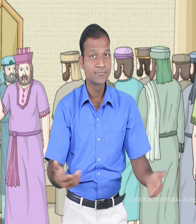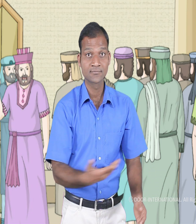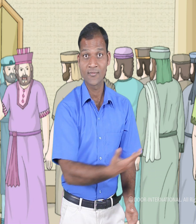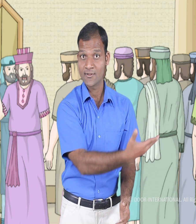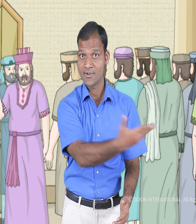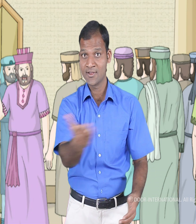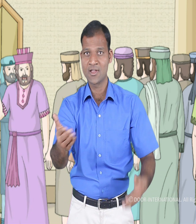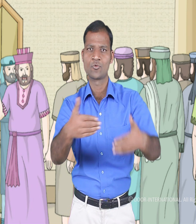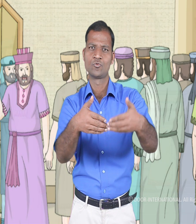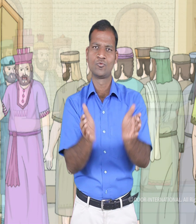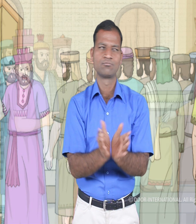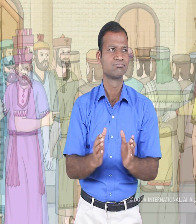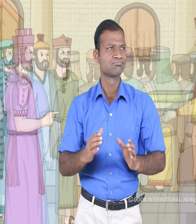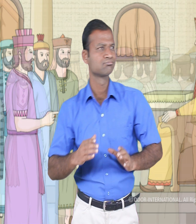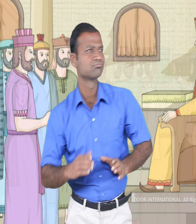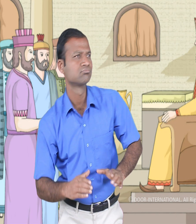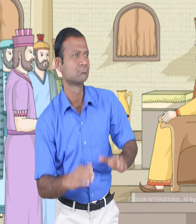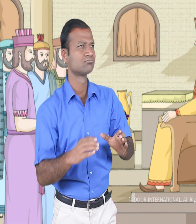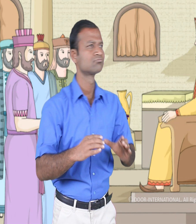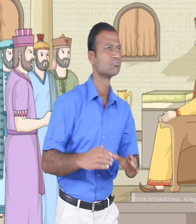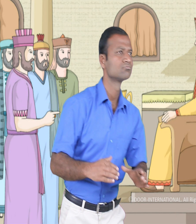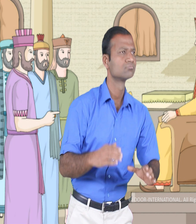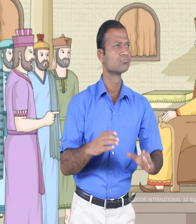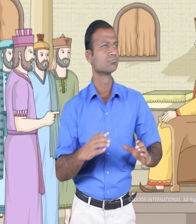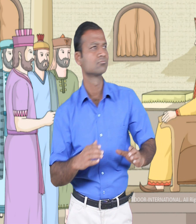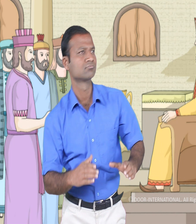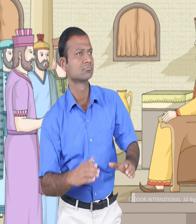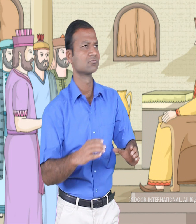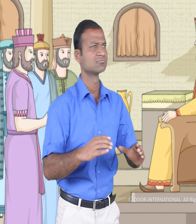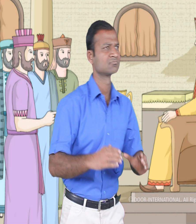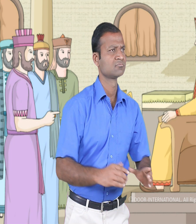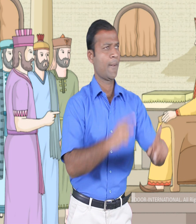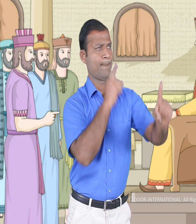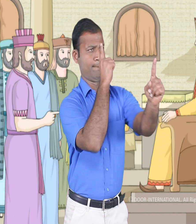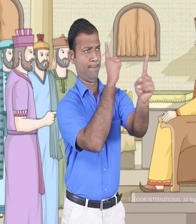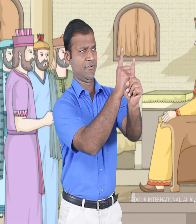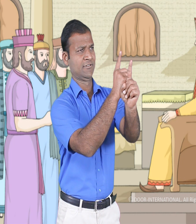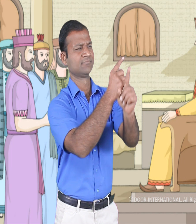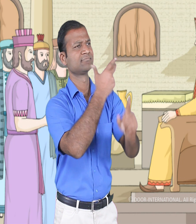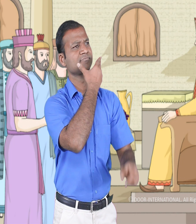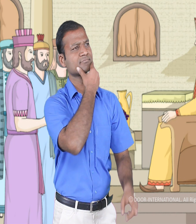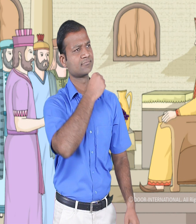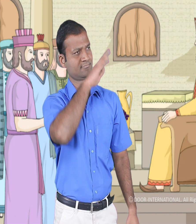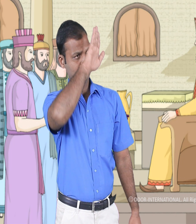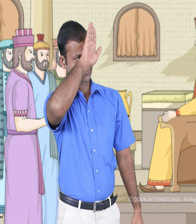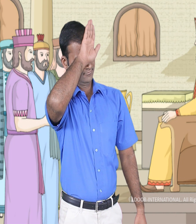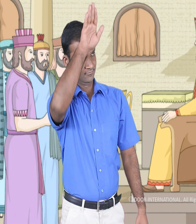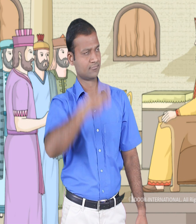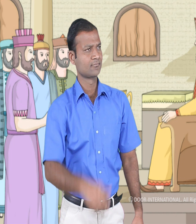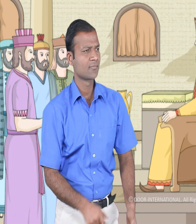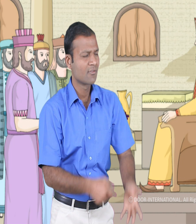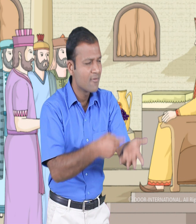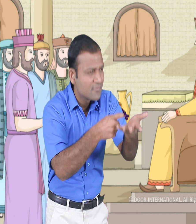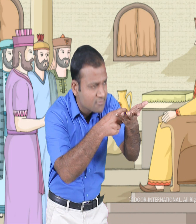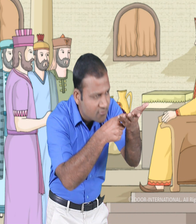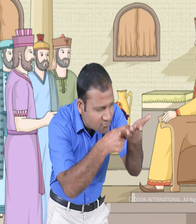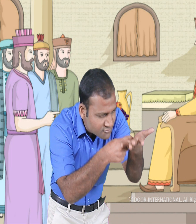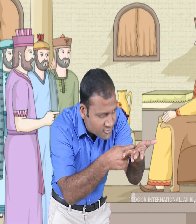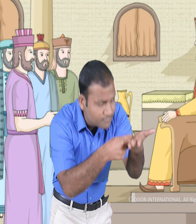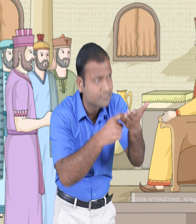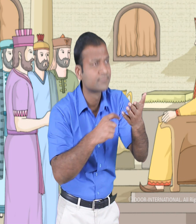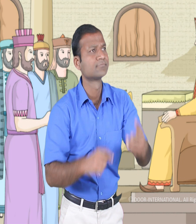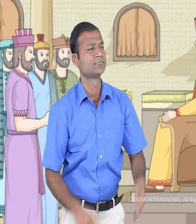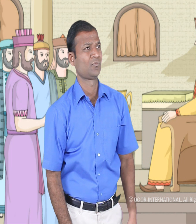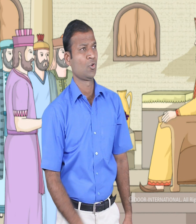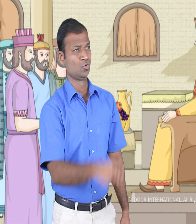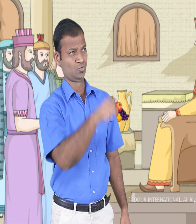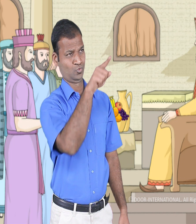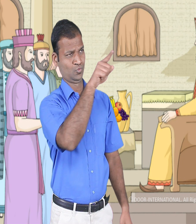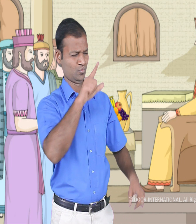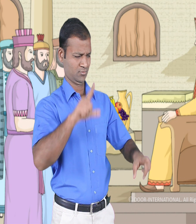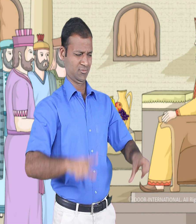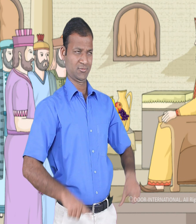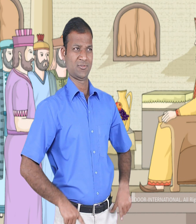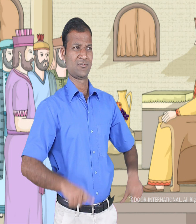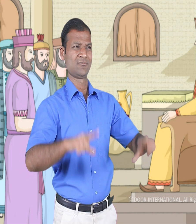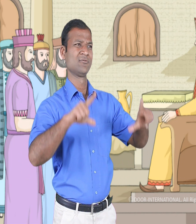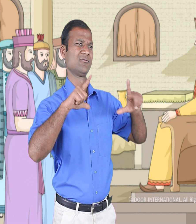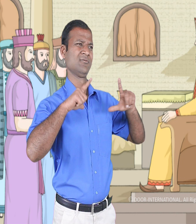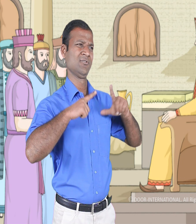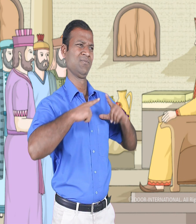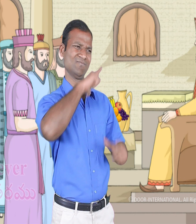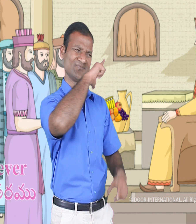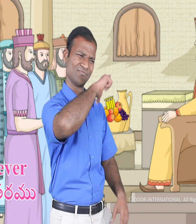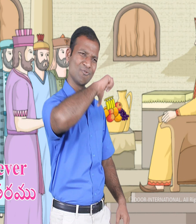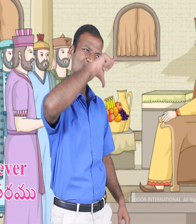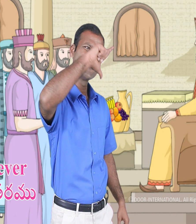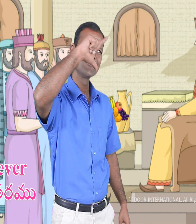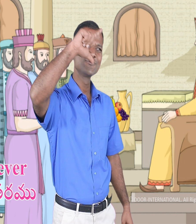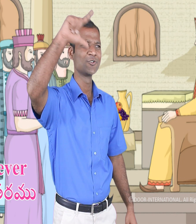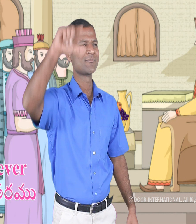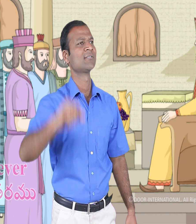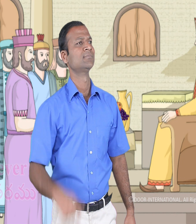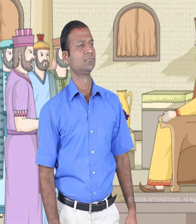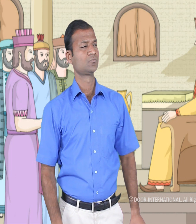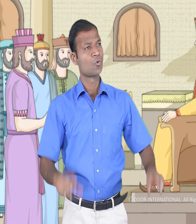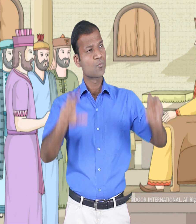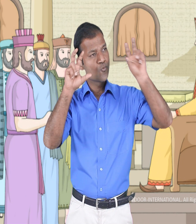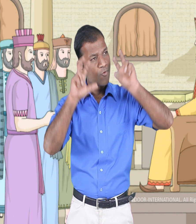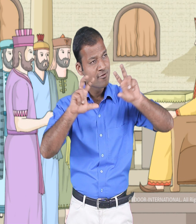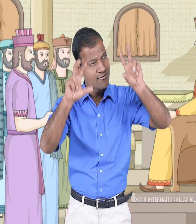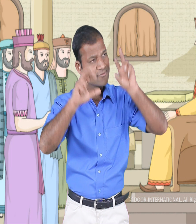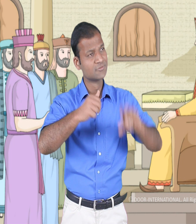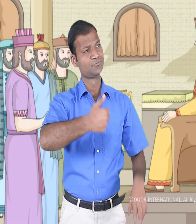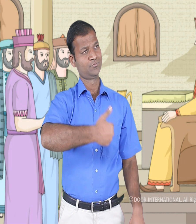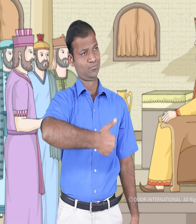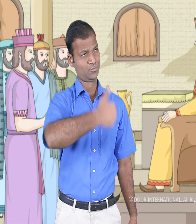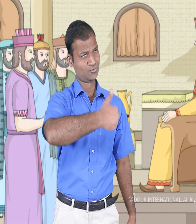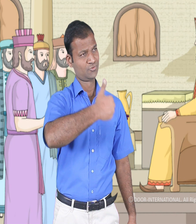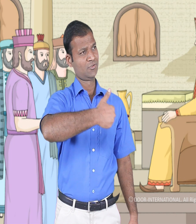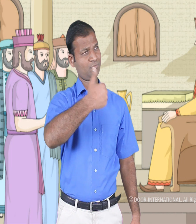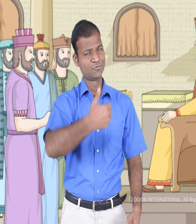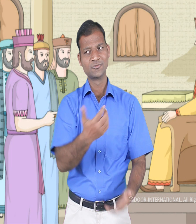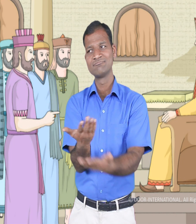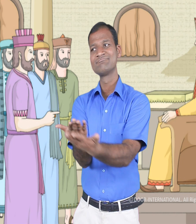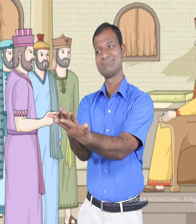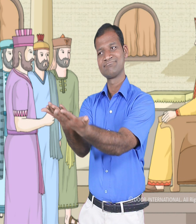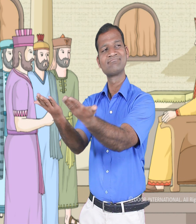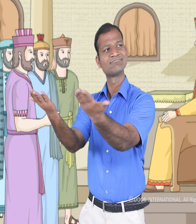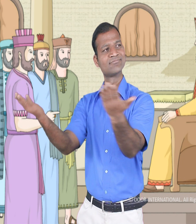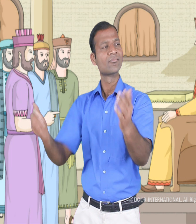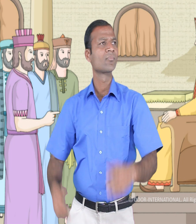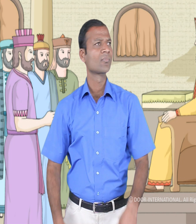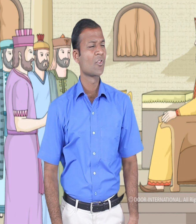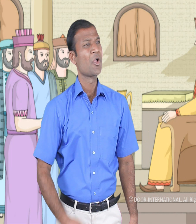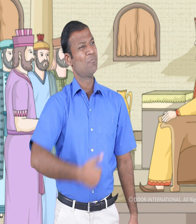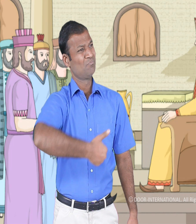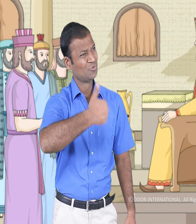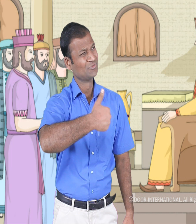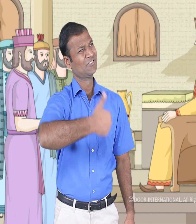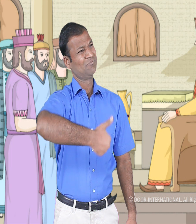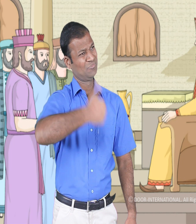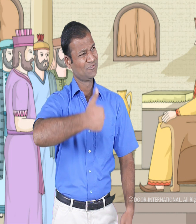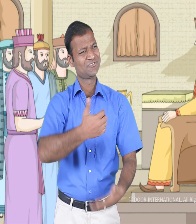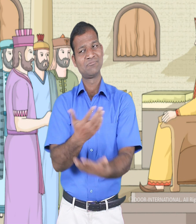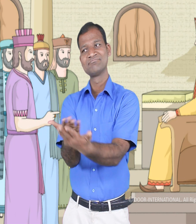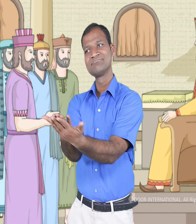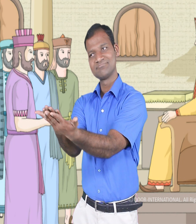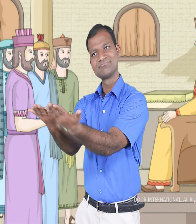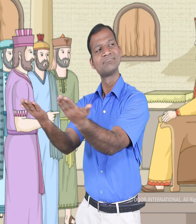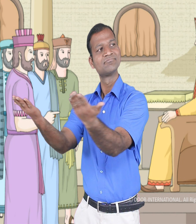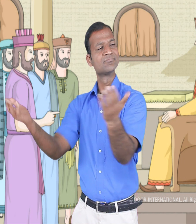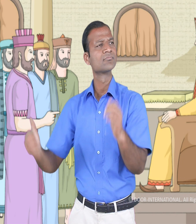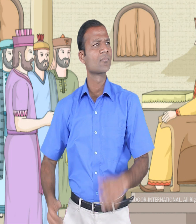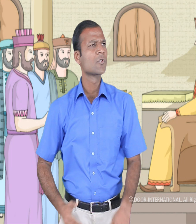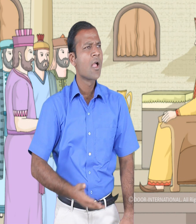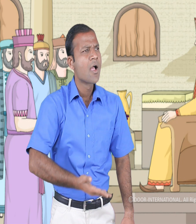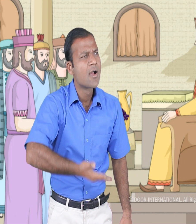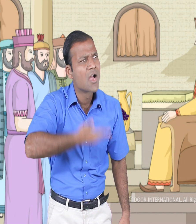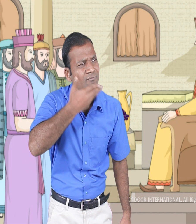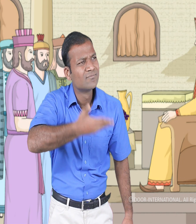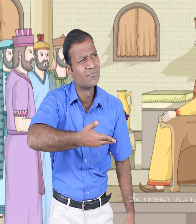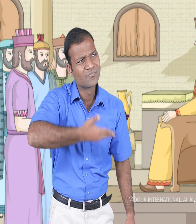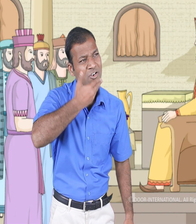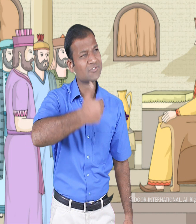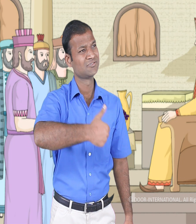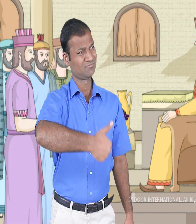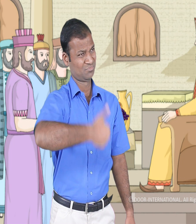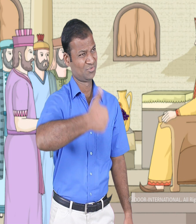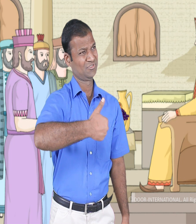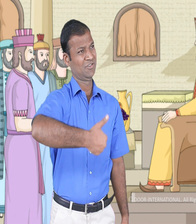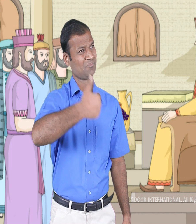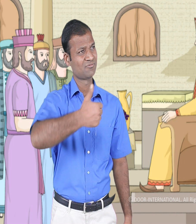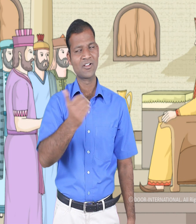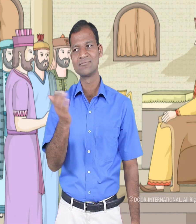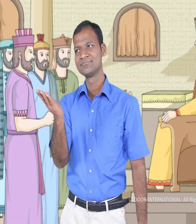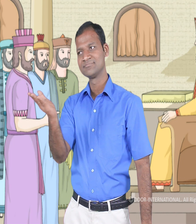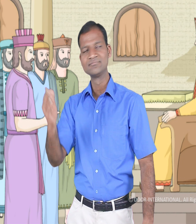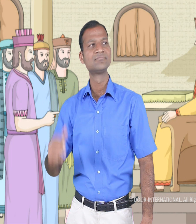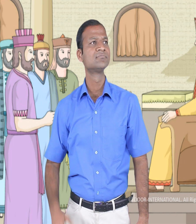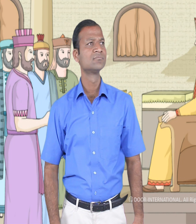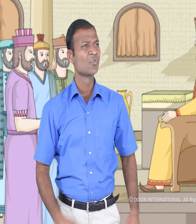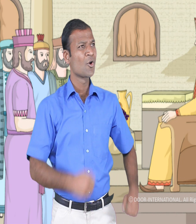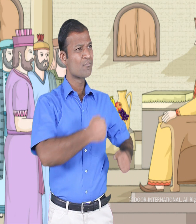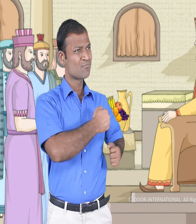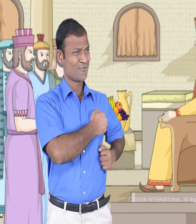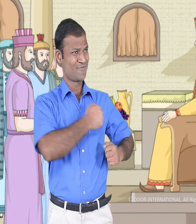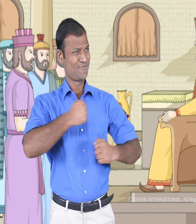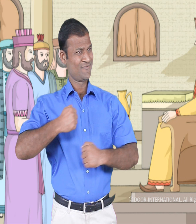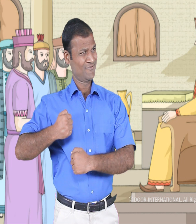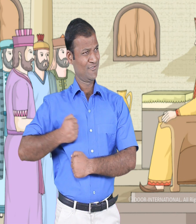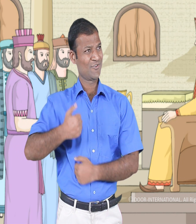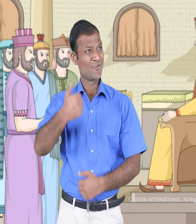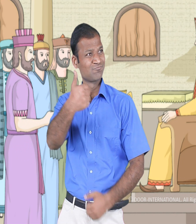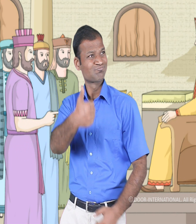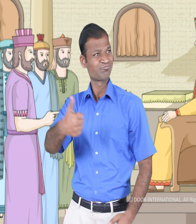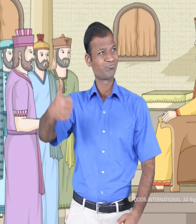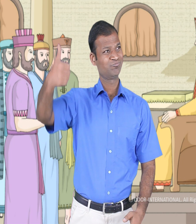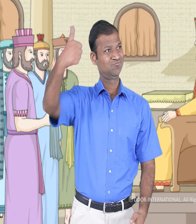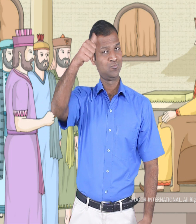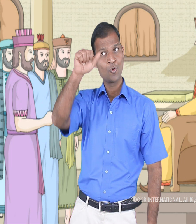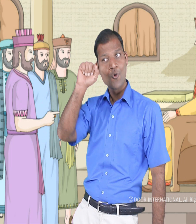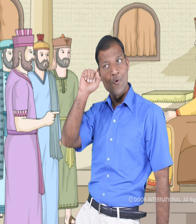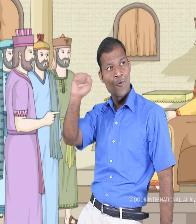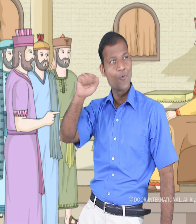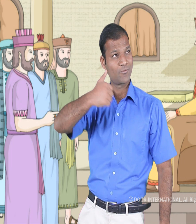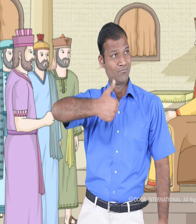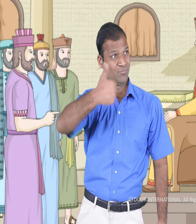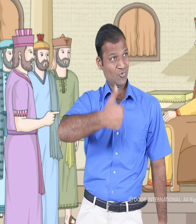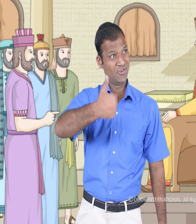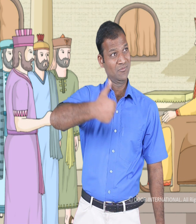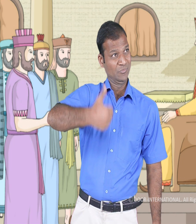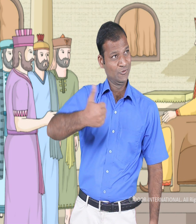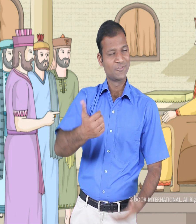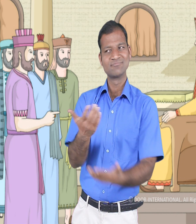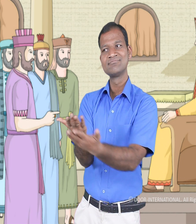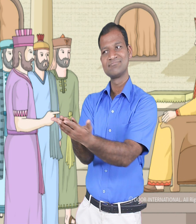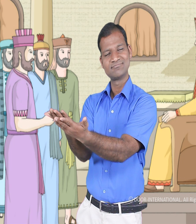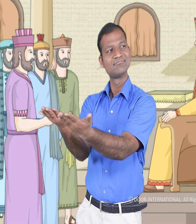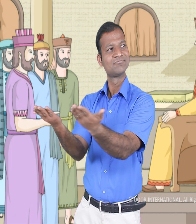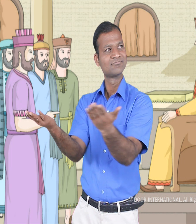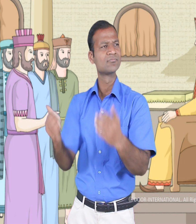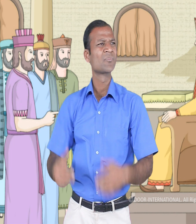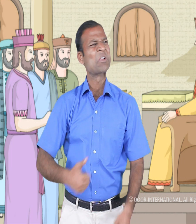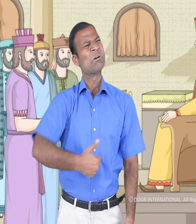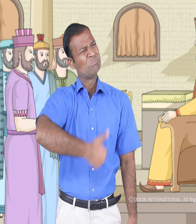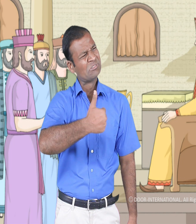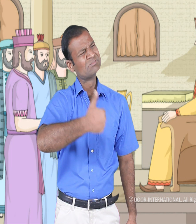So the administrators and satraps went together to the king and said, “O King Darius, may you live forever!